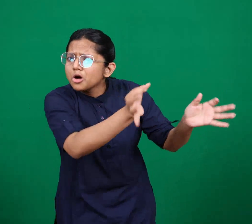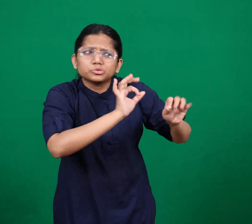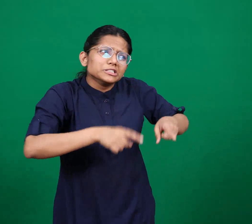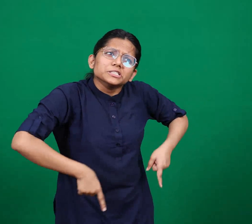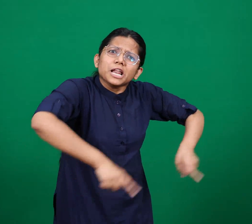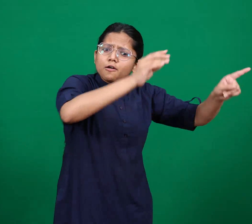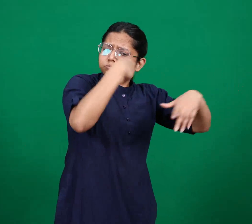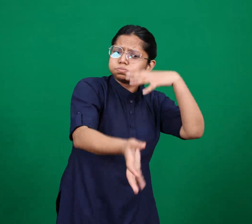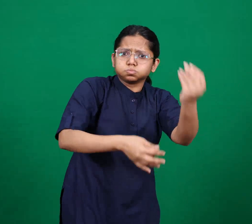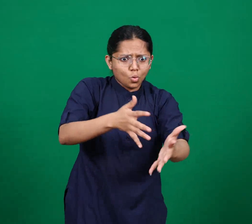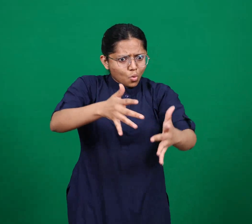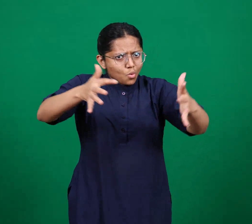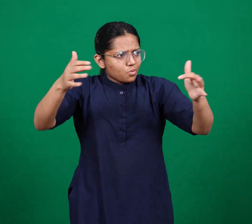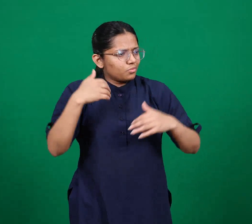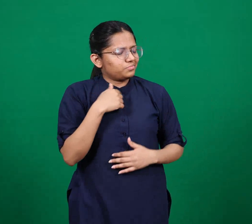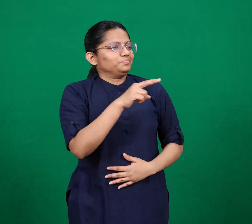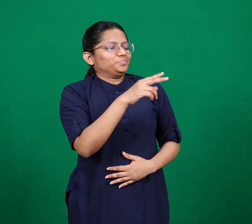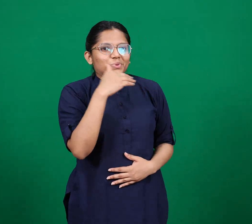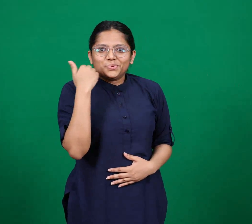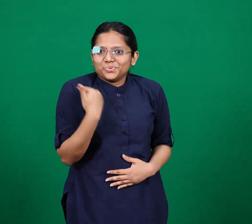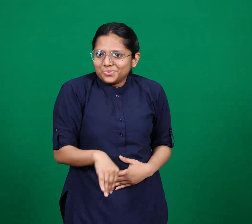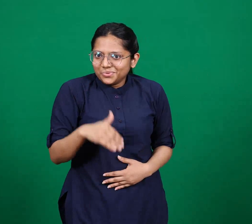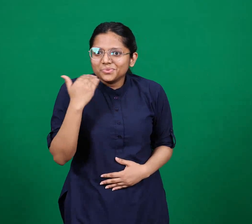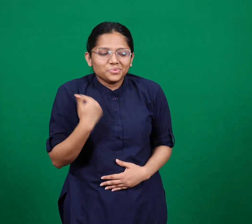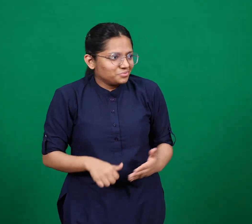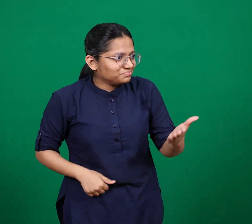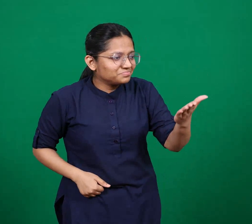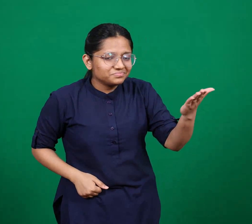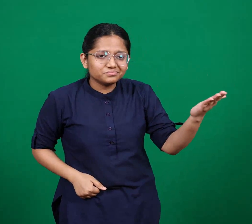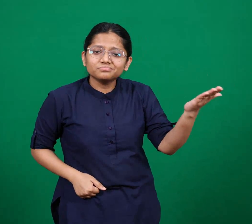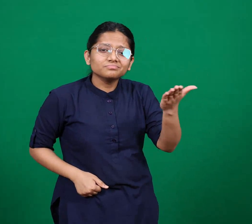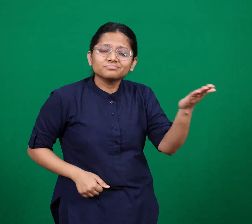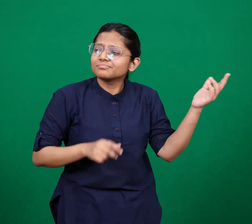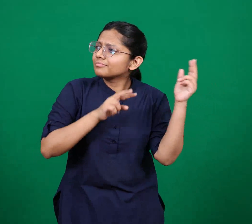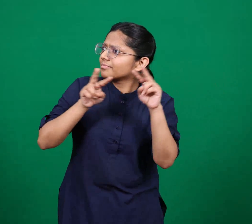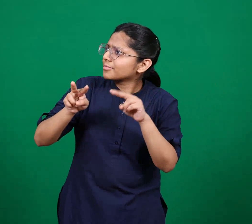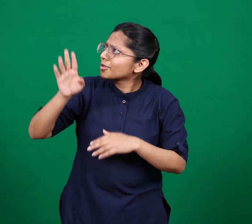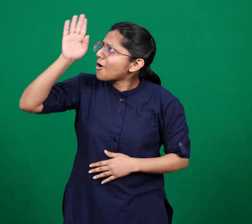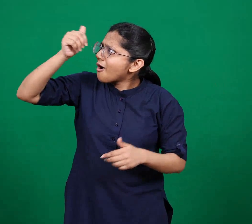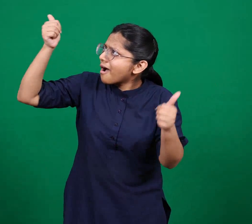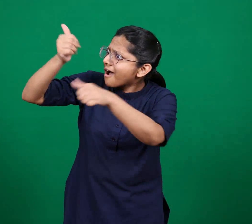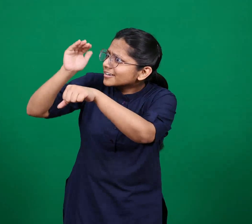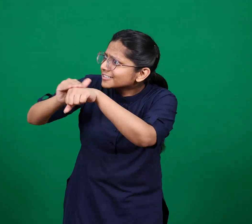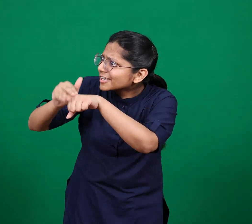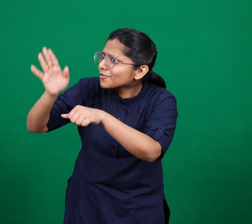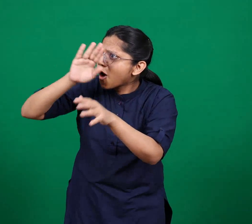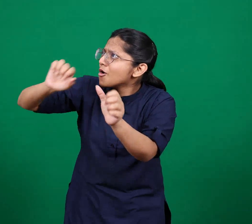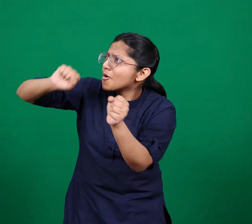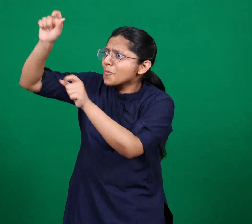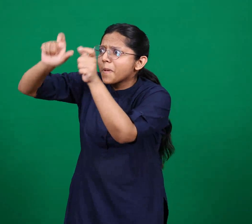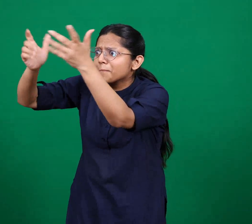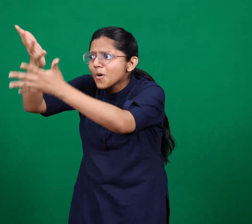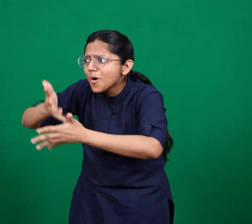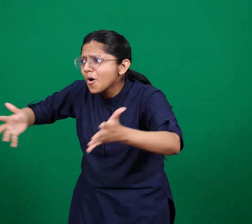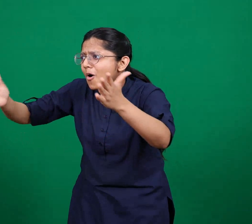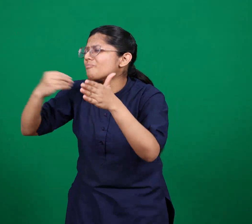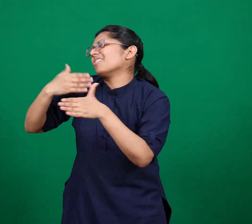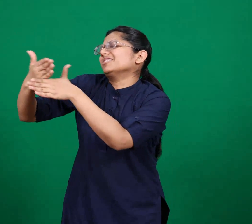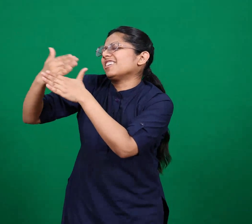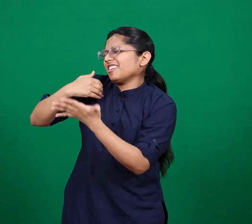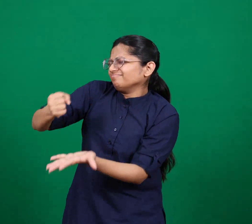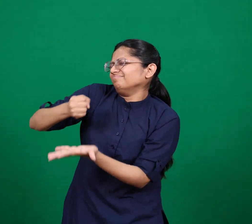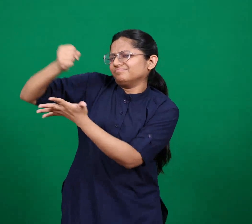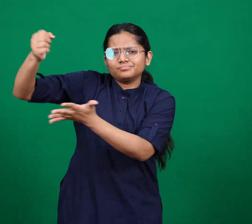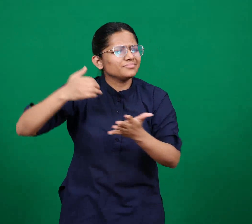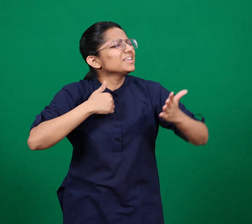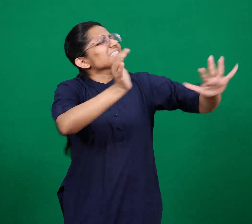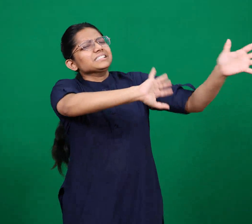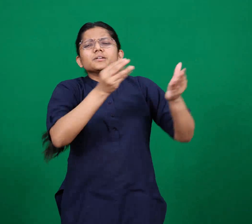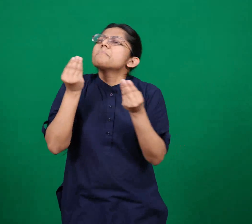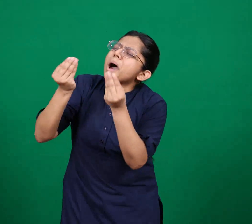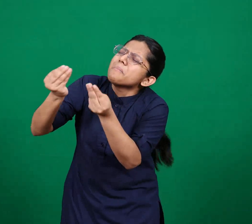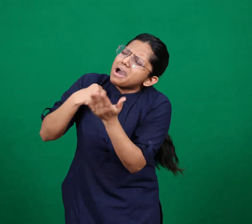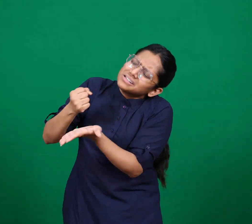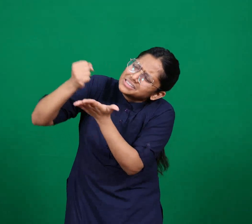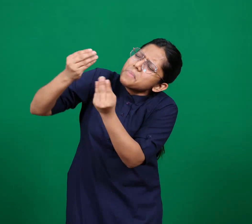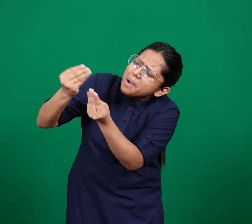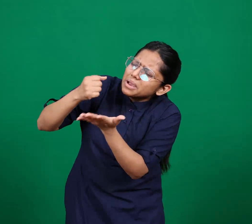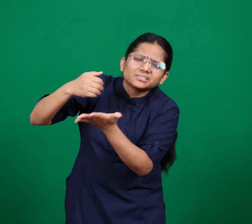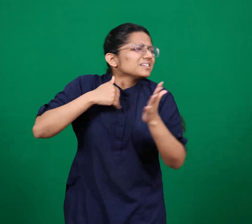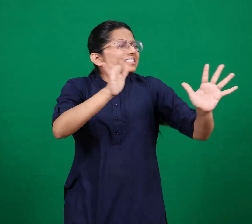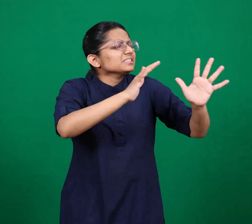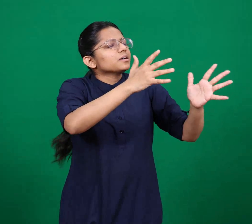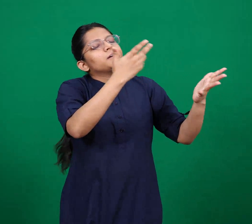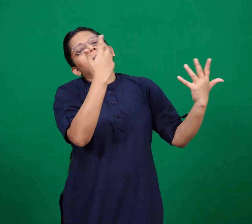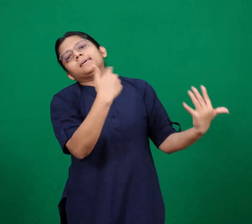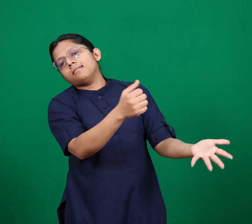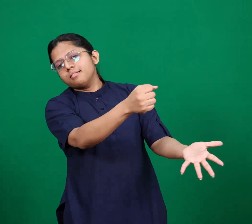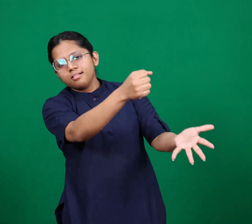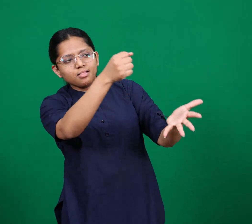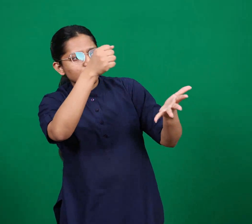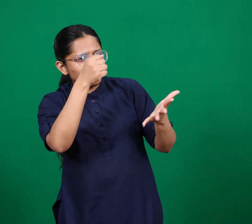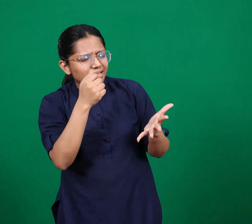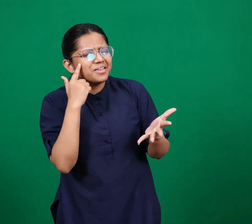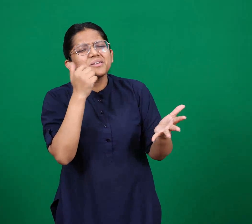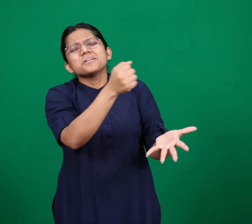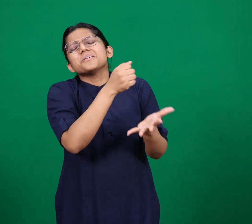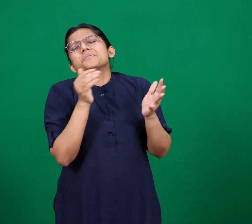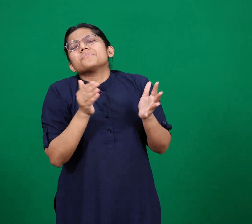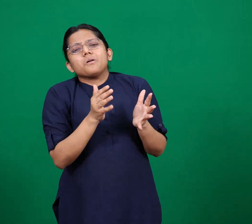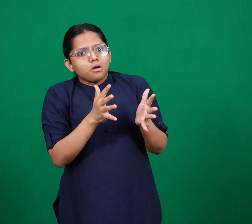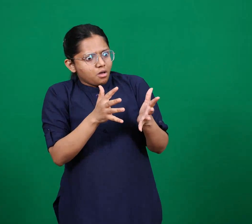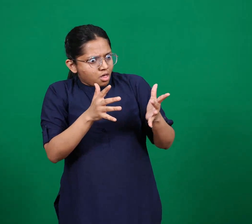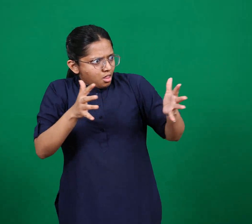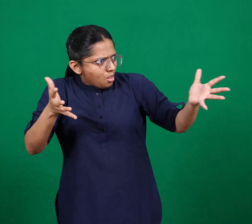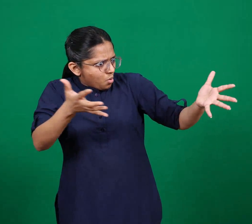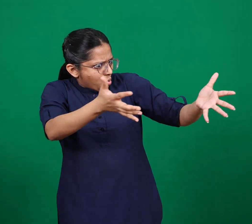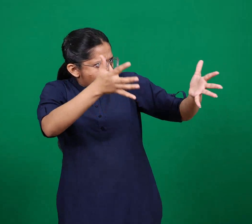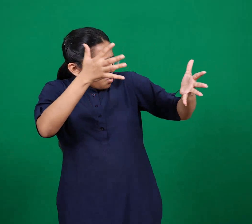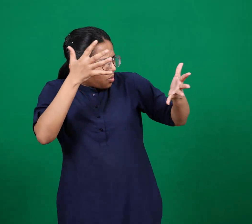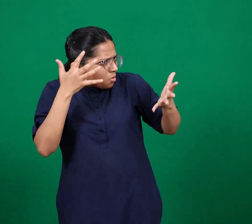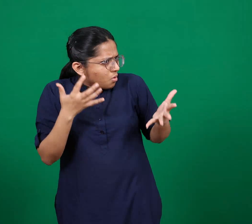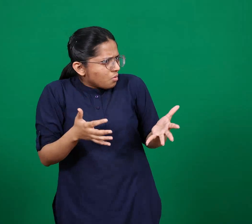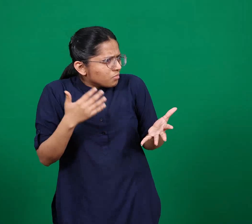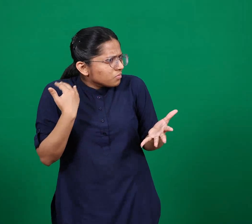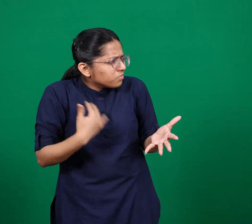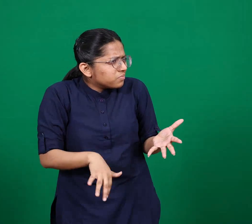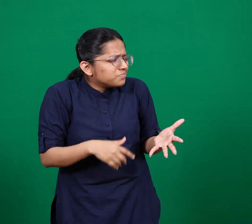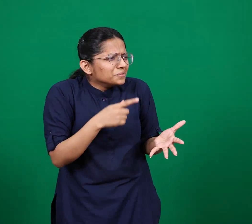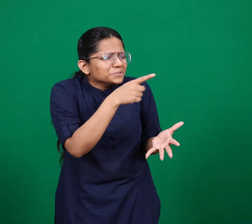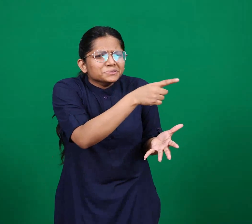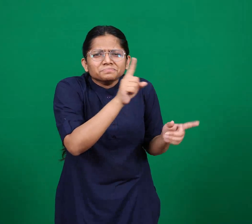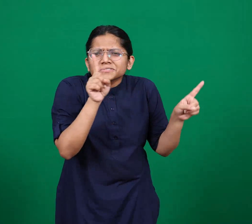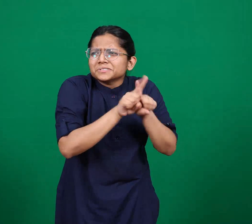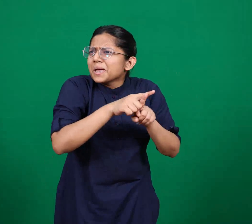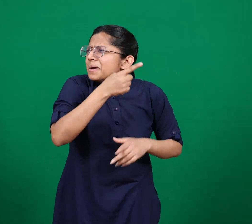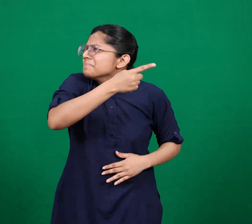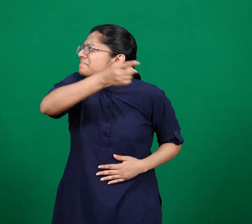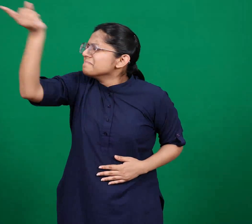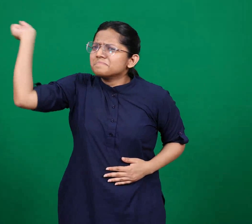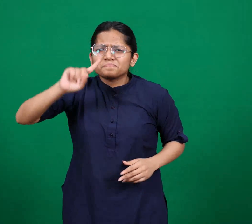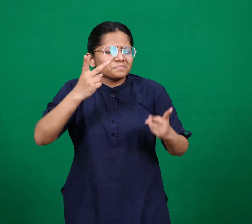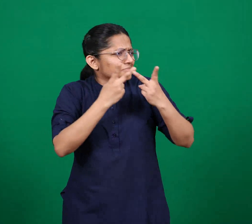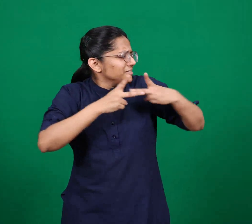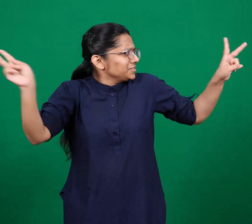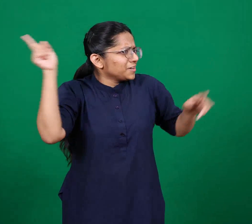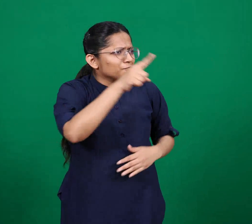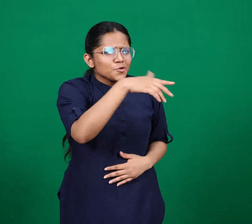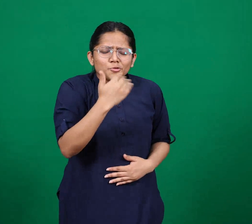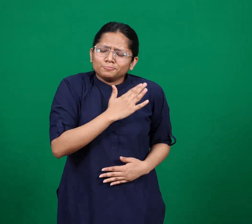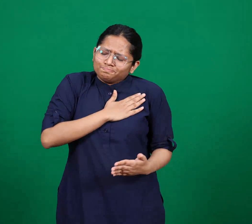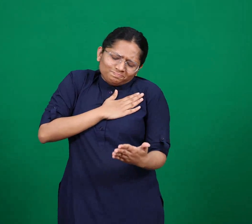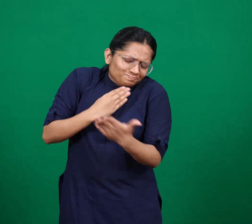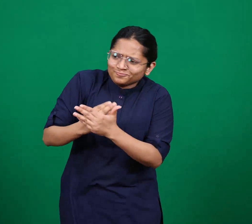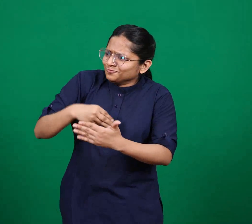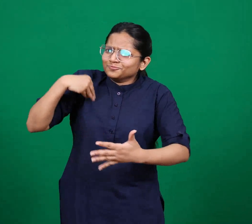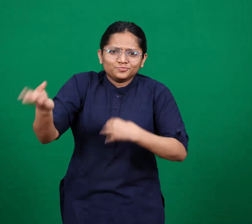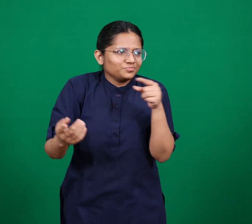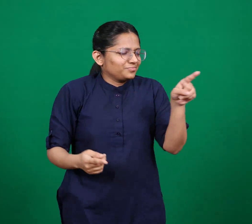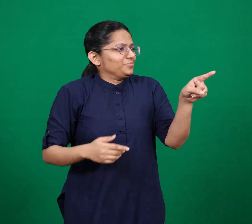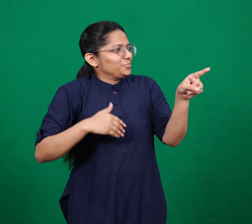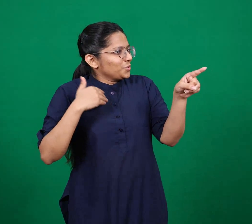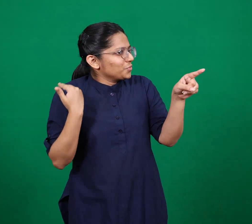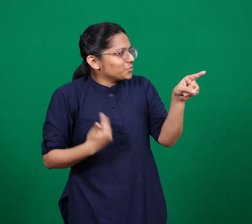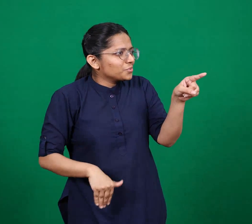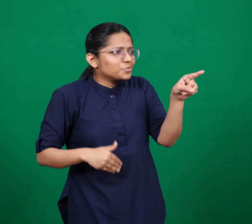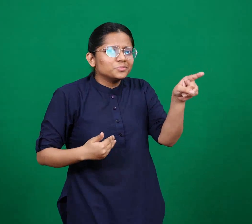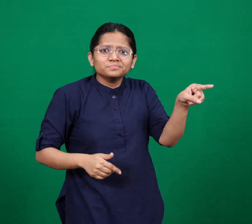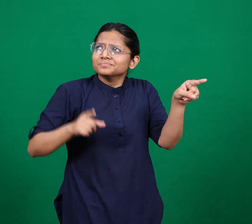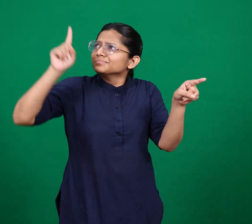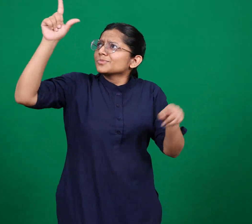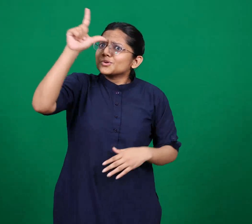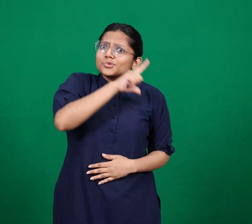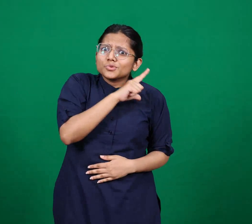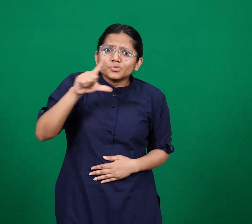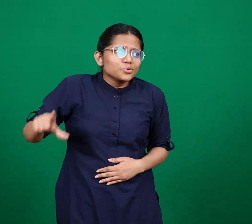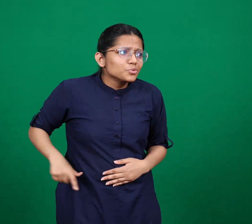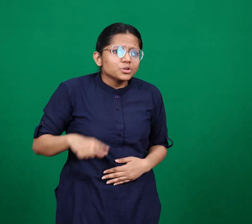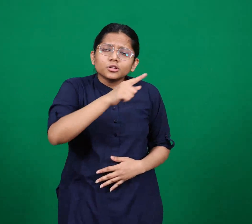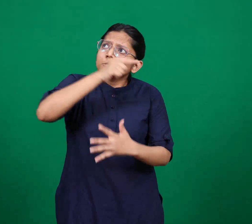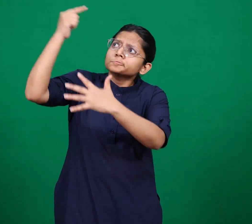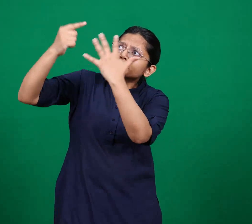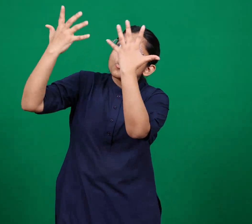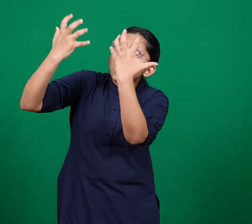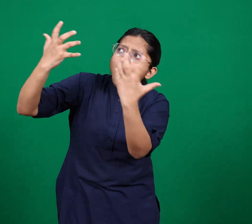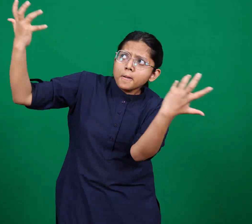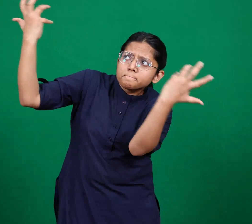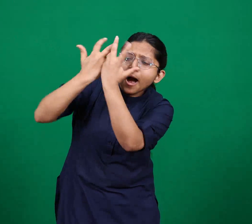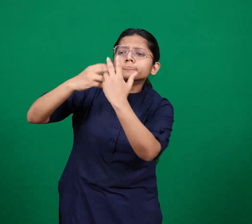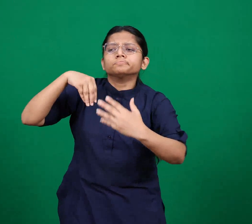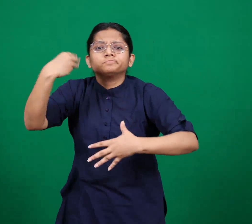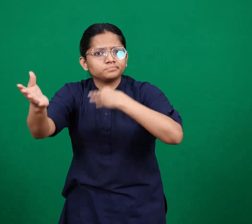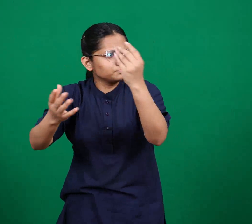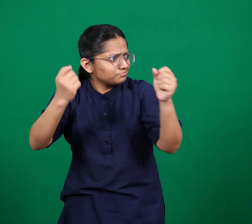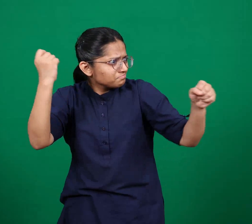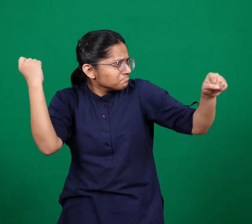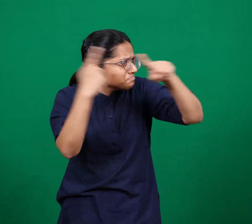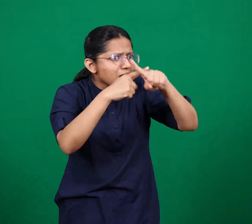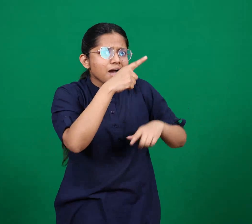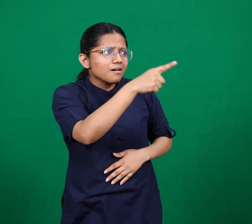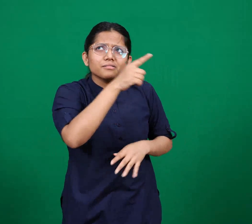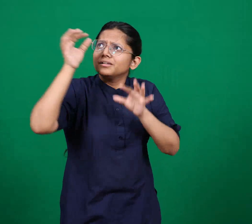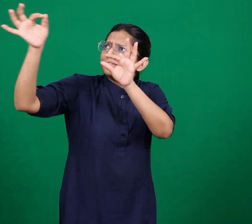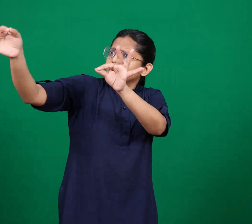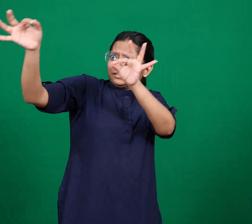Of their own accord, they earnestly pleaded with us for the privilege of sharing in this service to the saints.